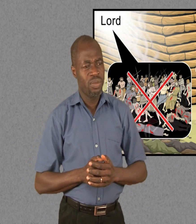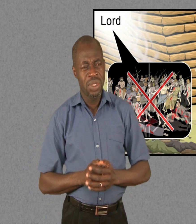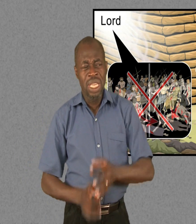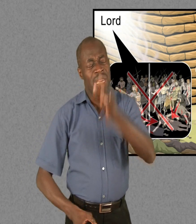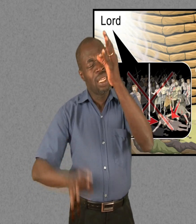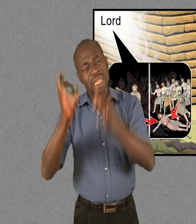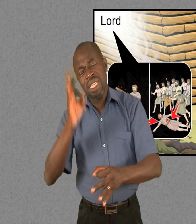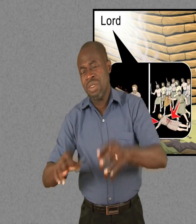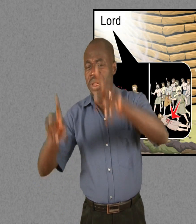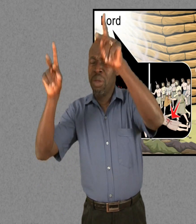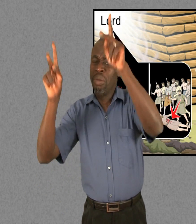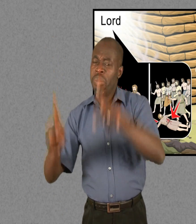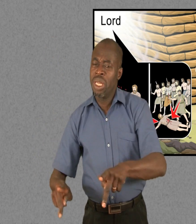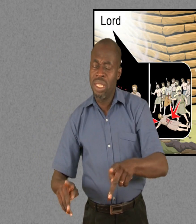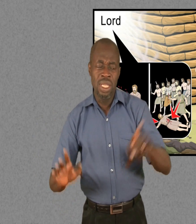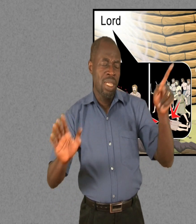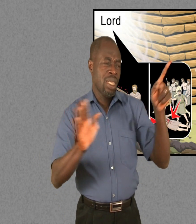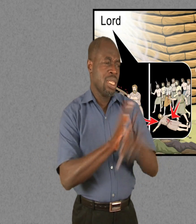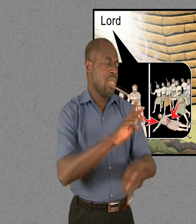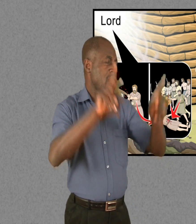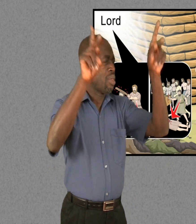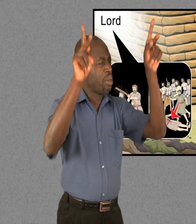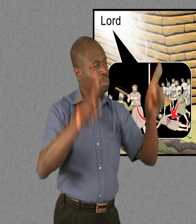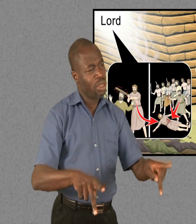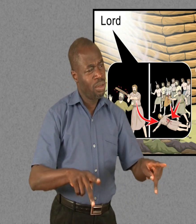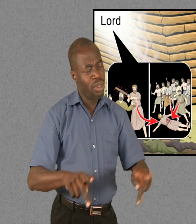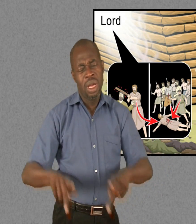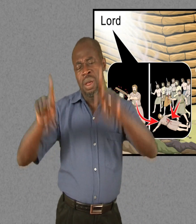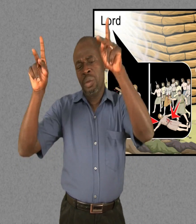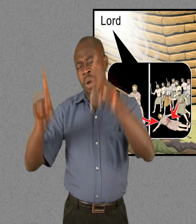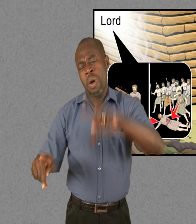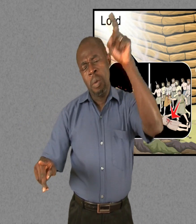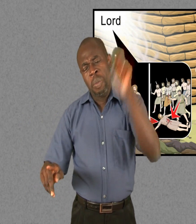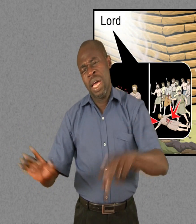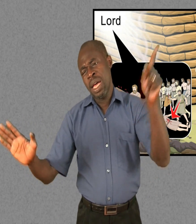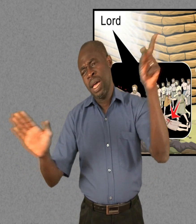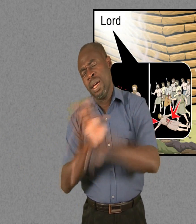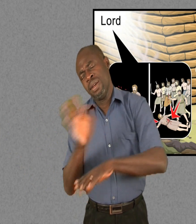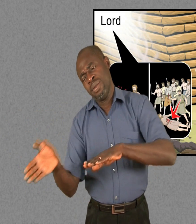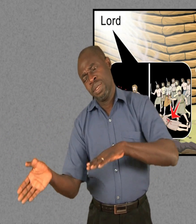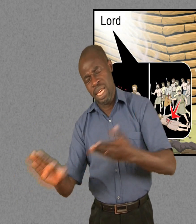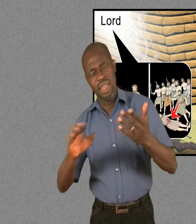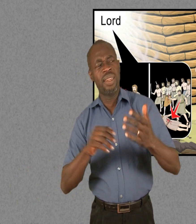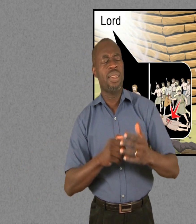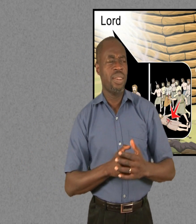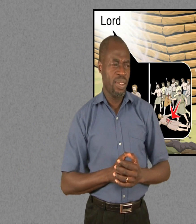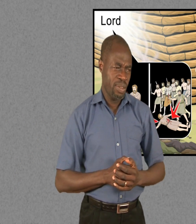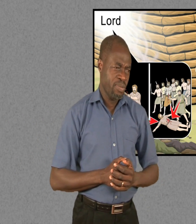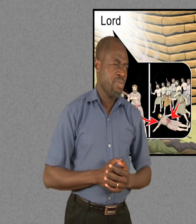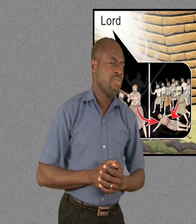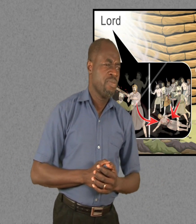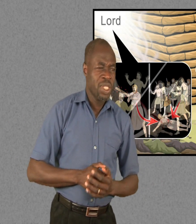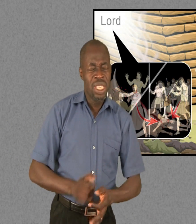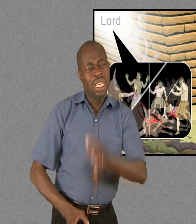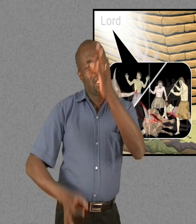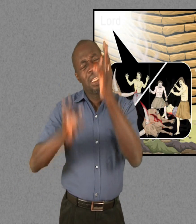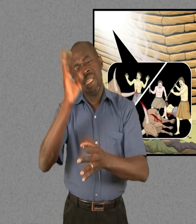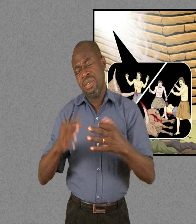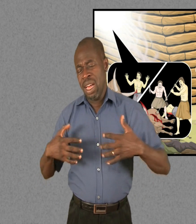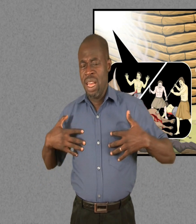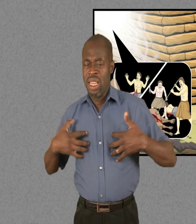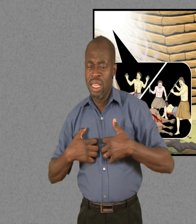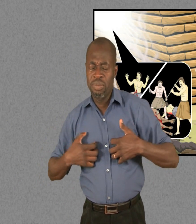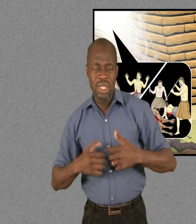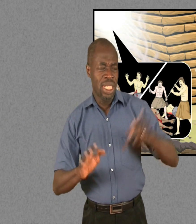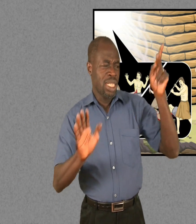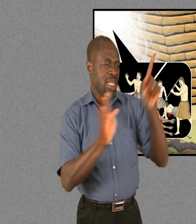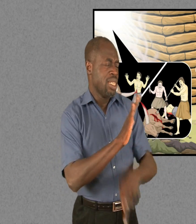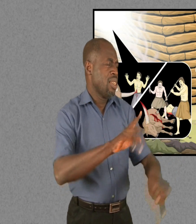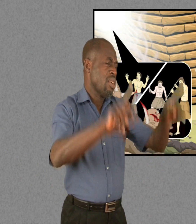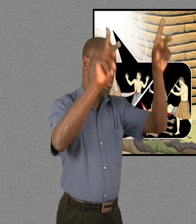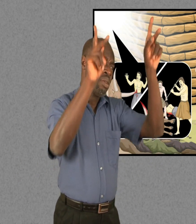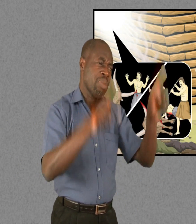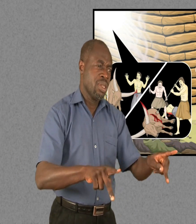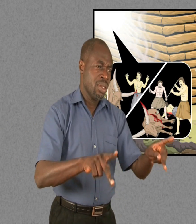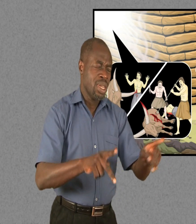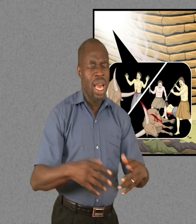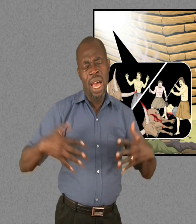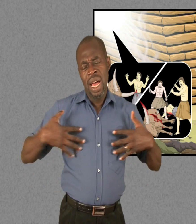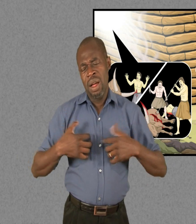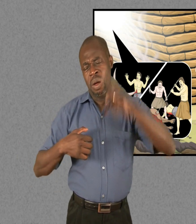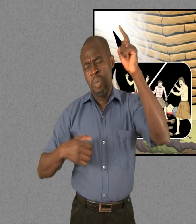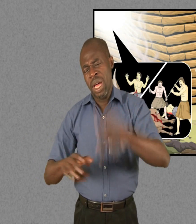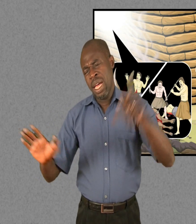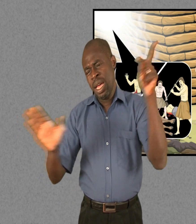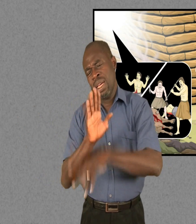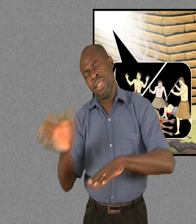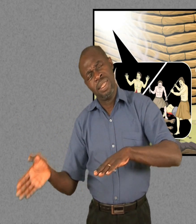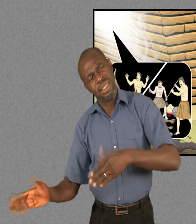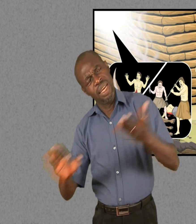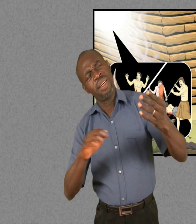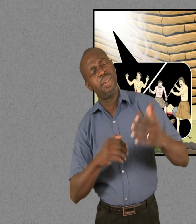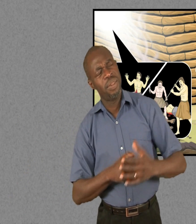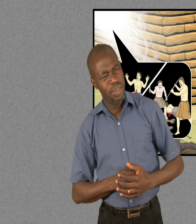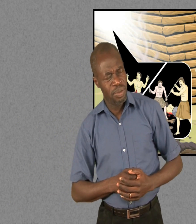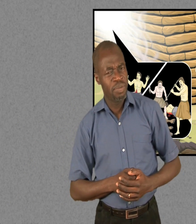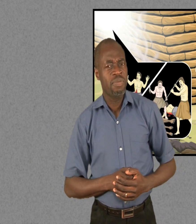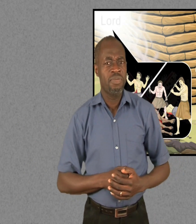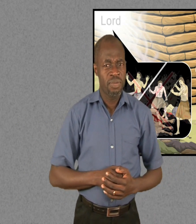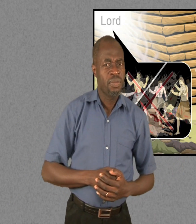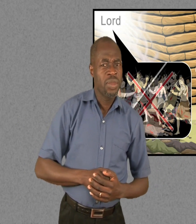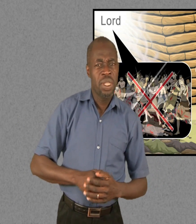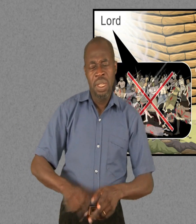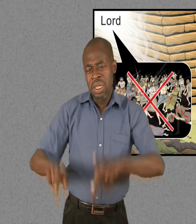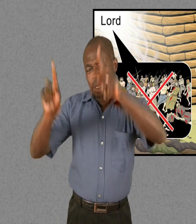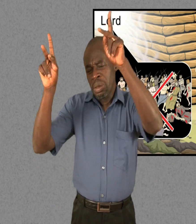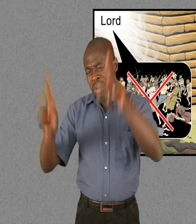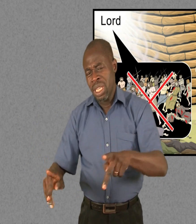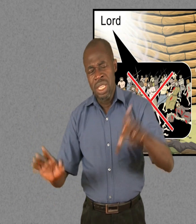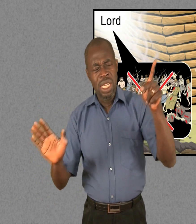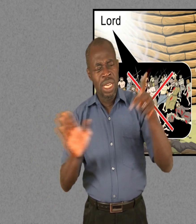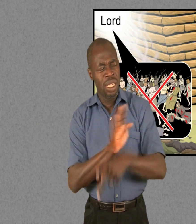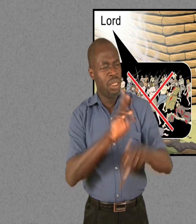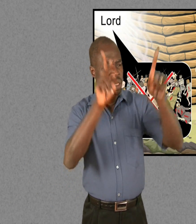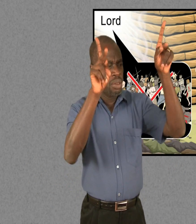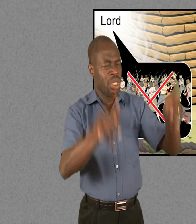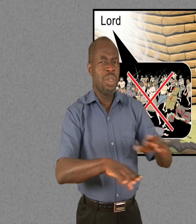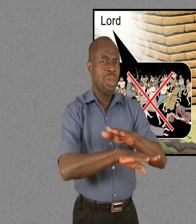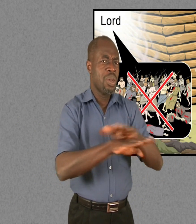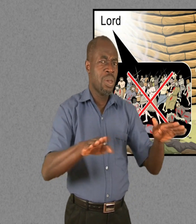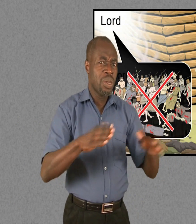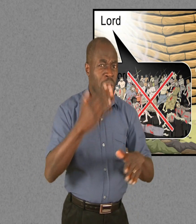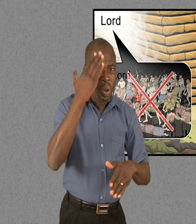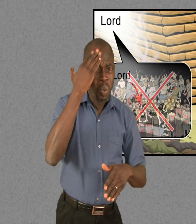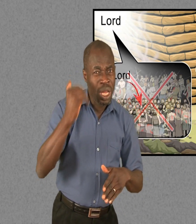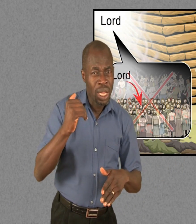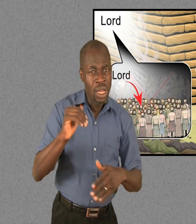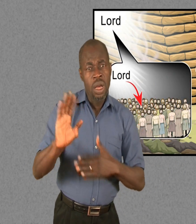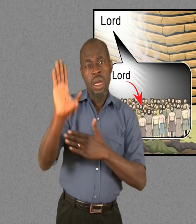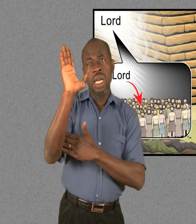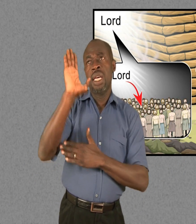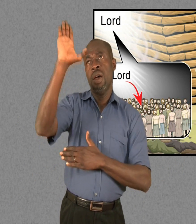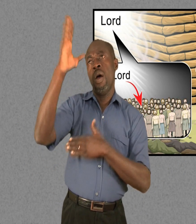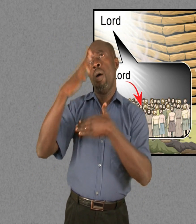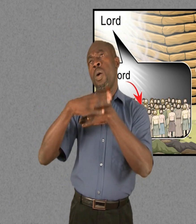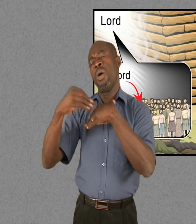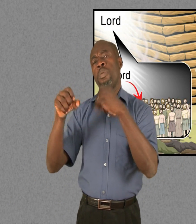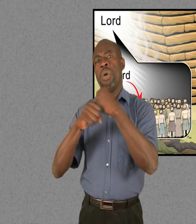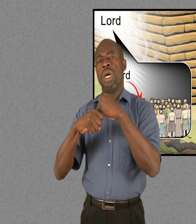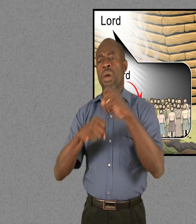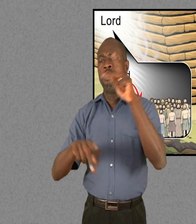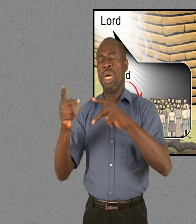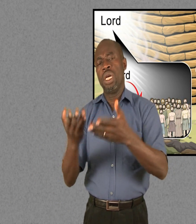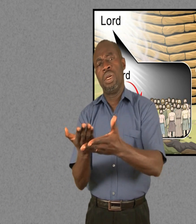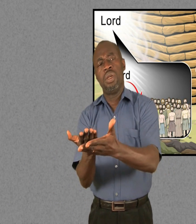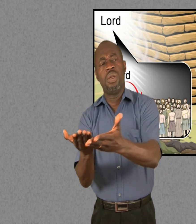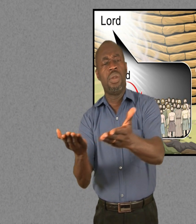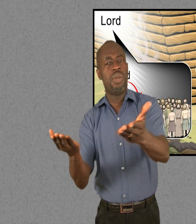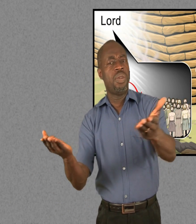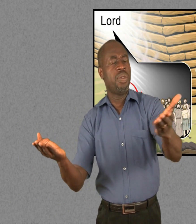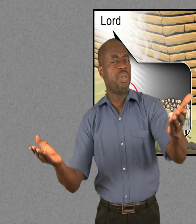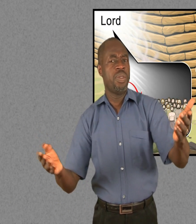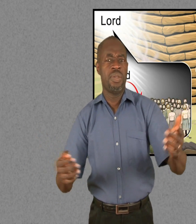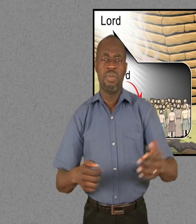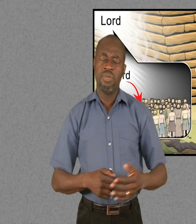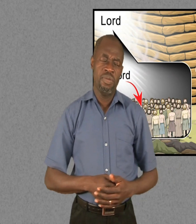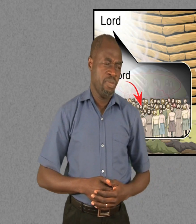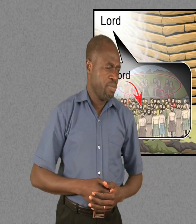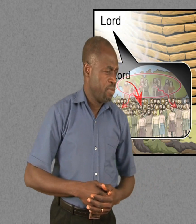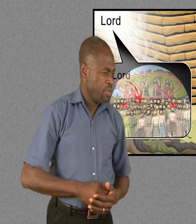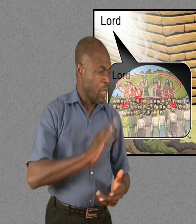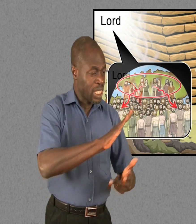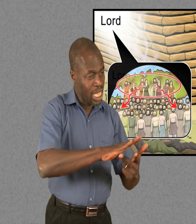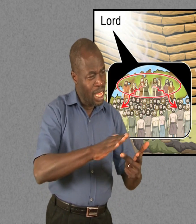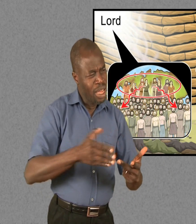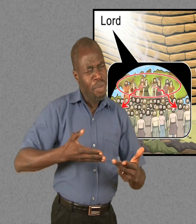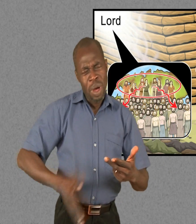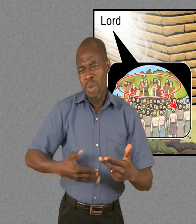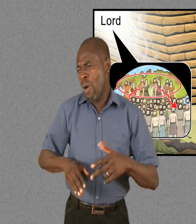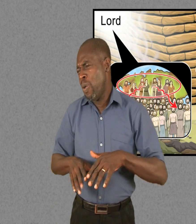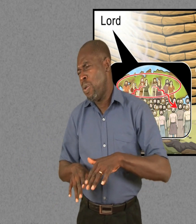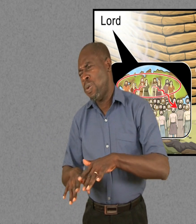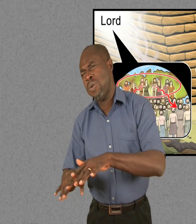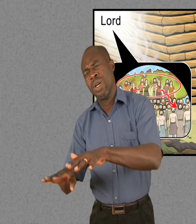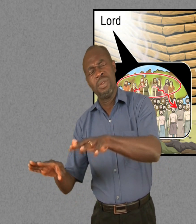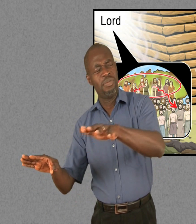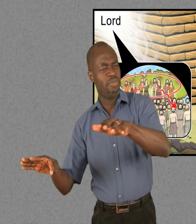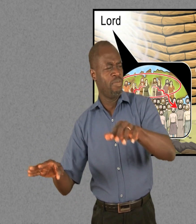I will demand an accounting from anyone who takes the life of his fellow man: Whoever sheds the blood of man, by man his blood will be shed; for in His own image God has made mankind.